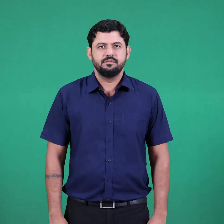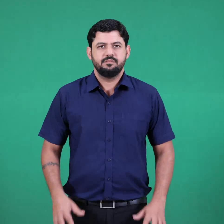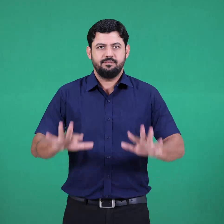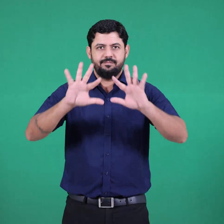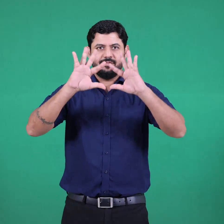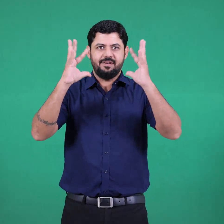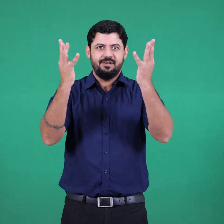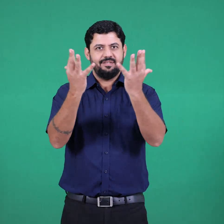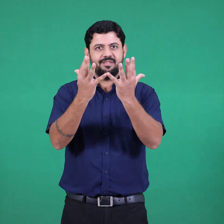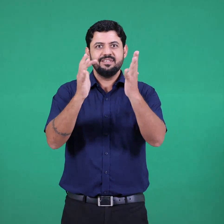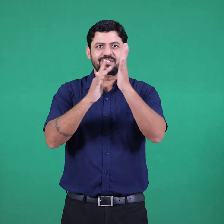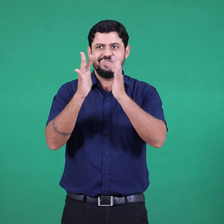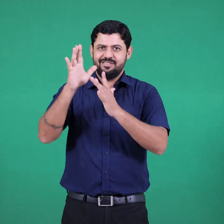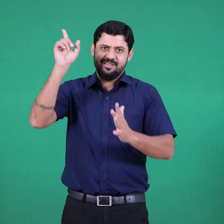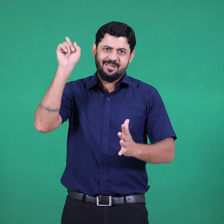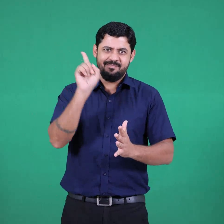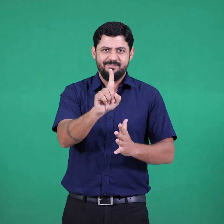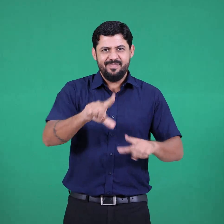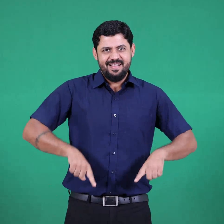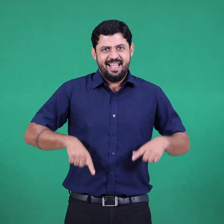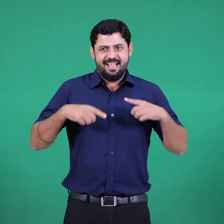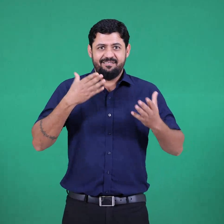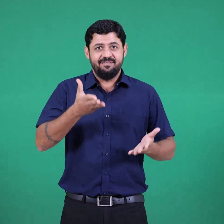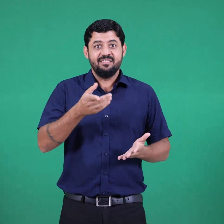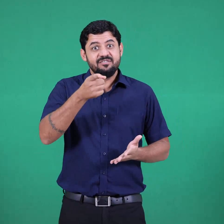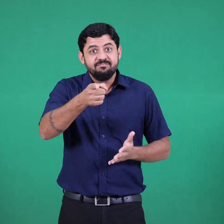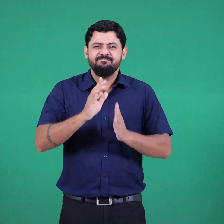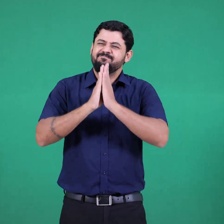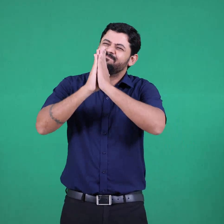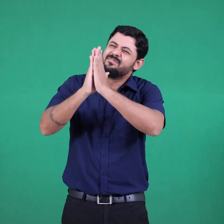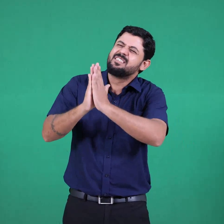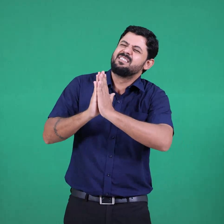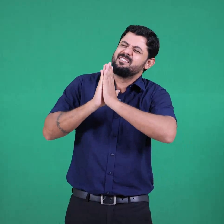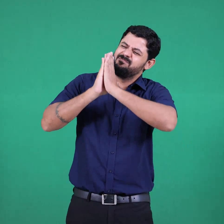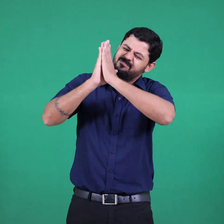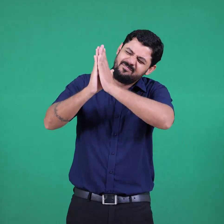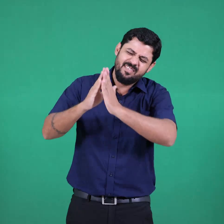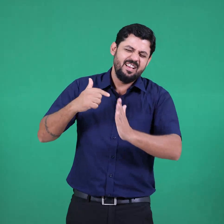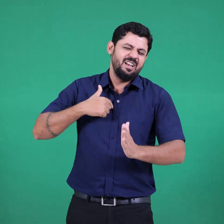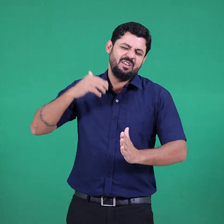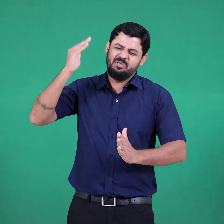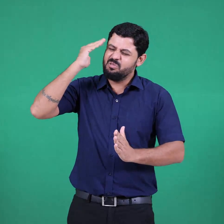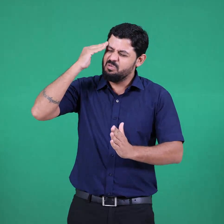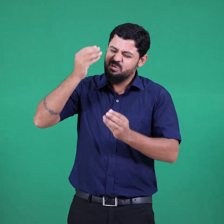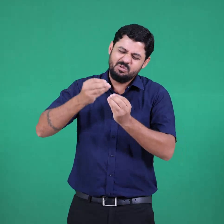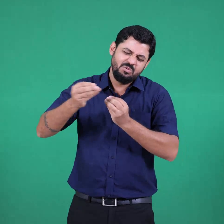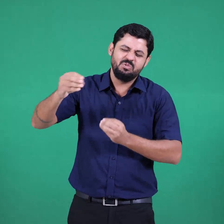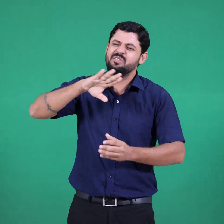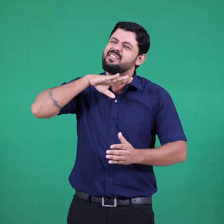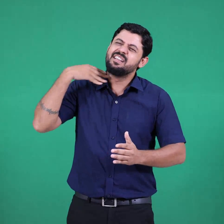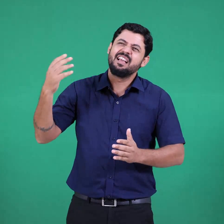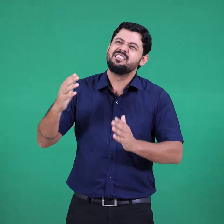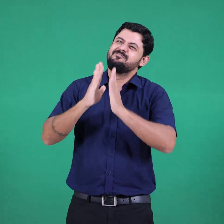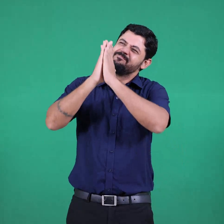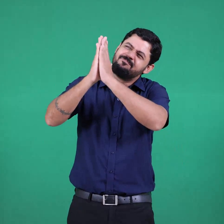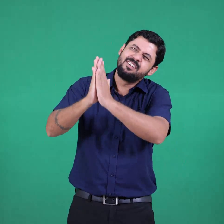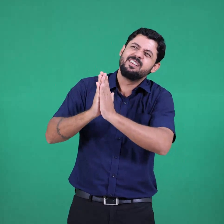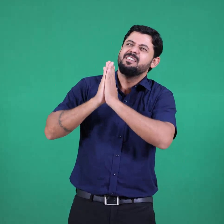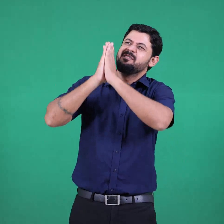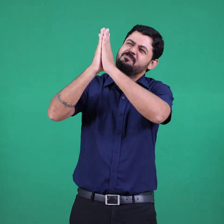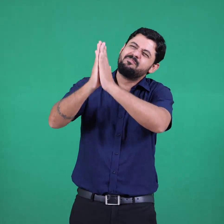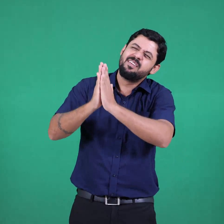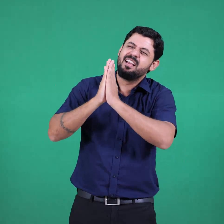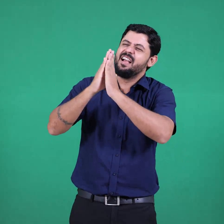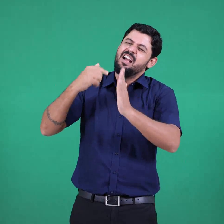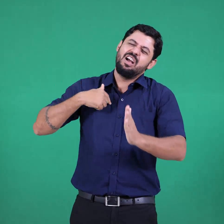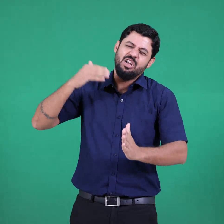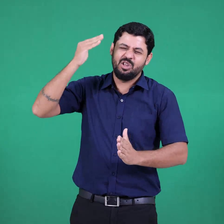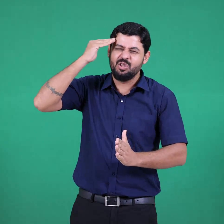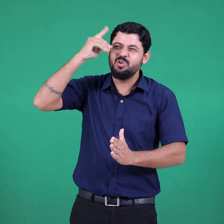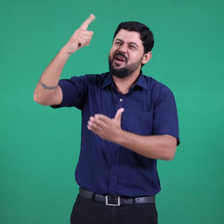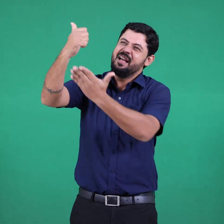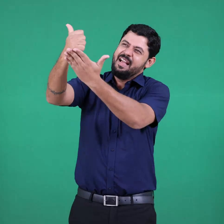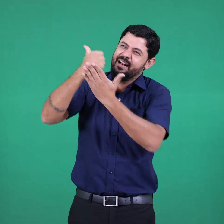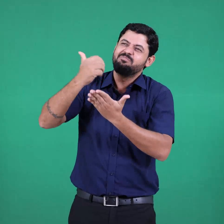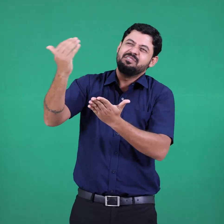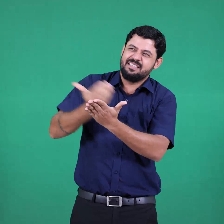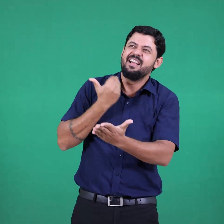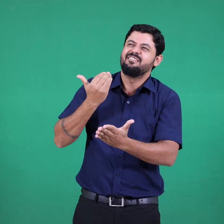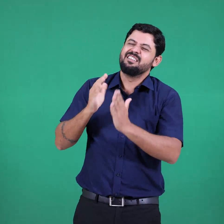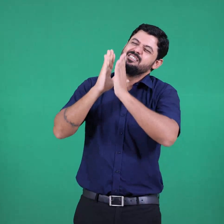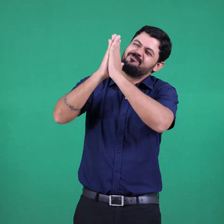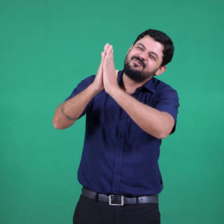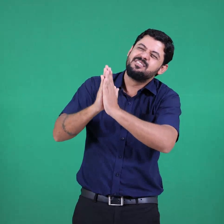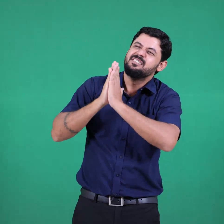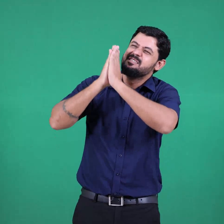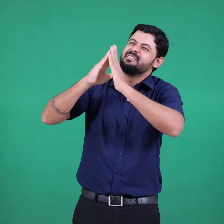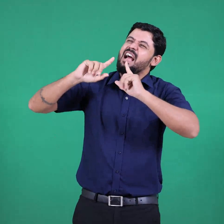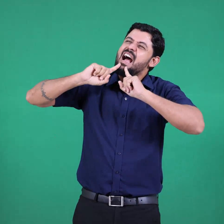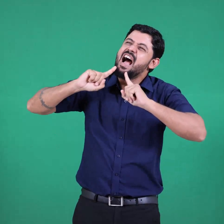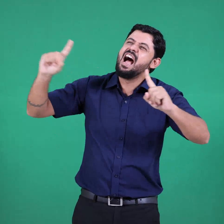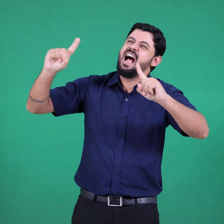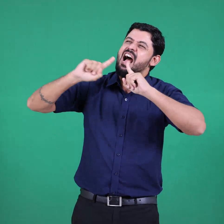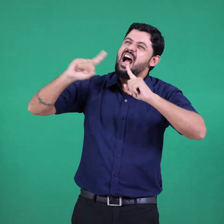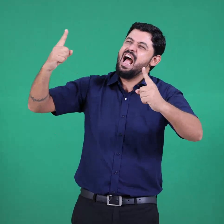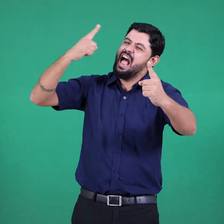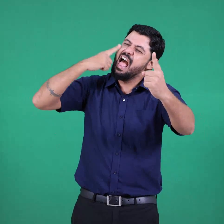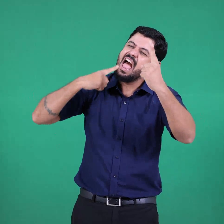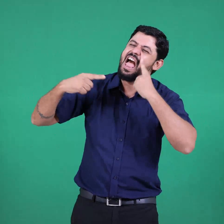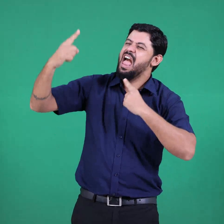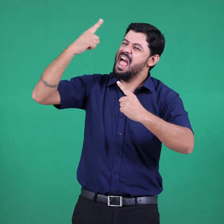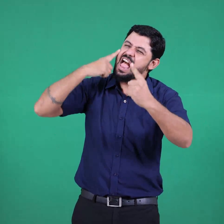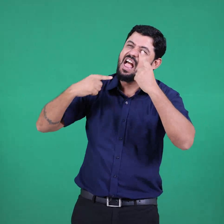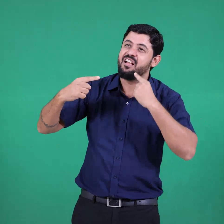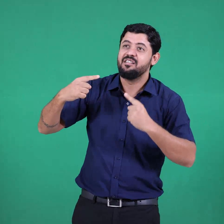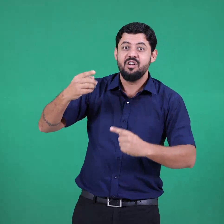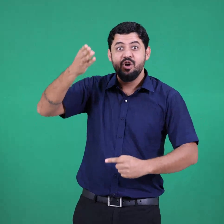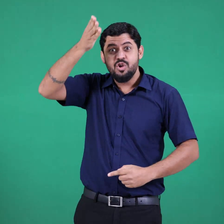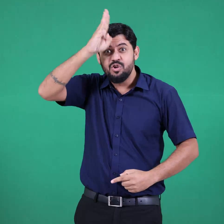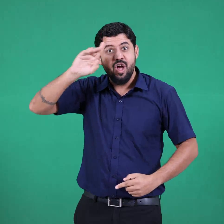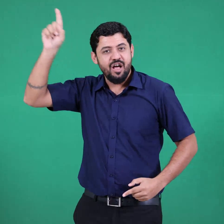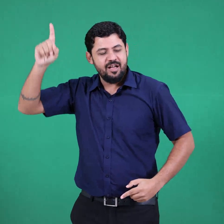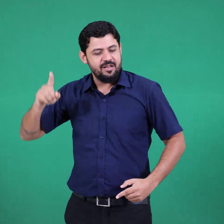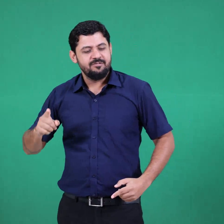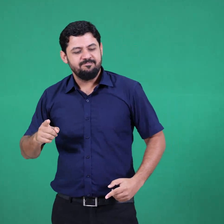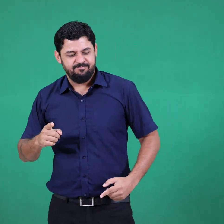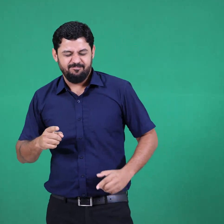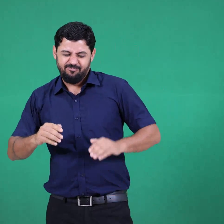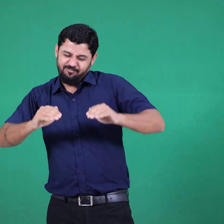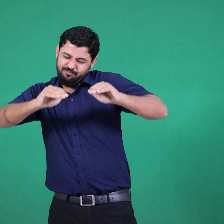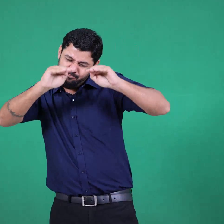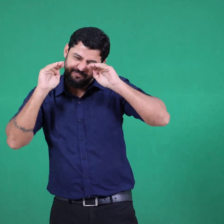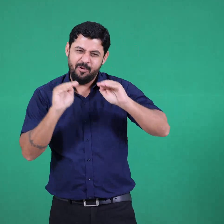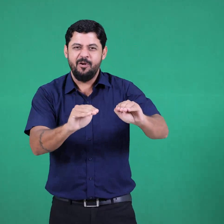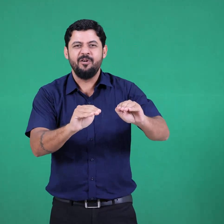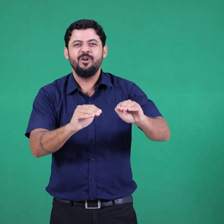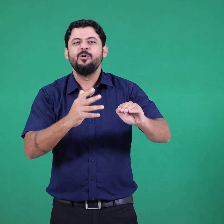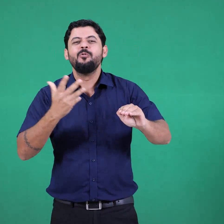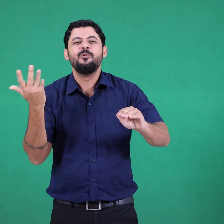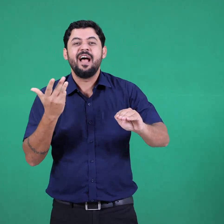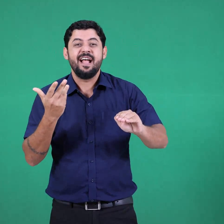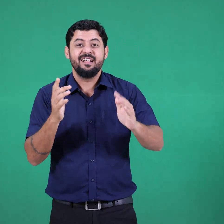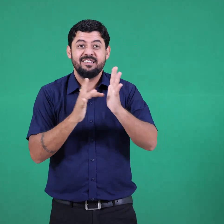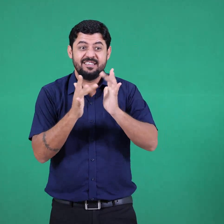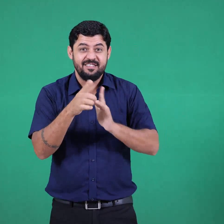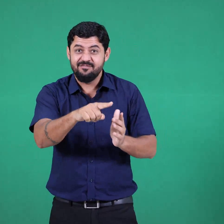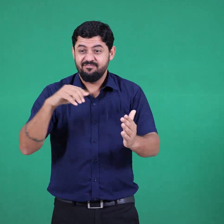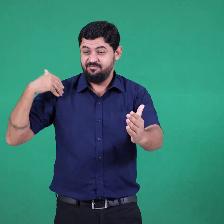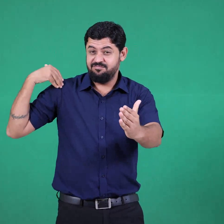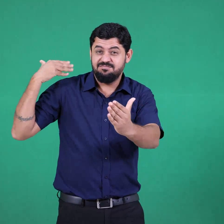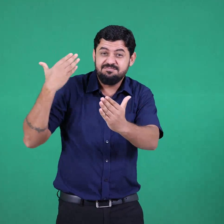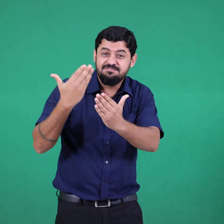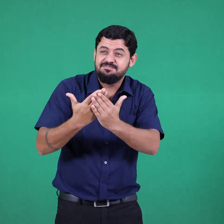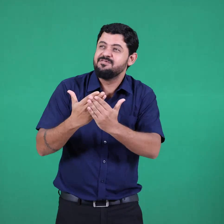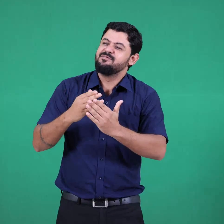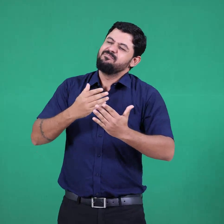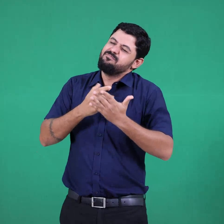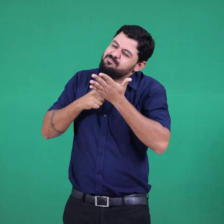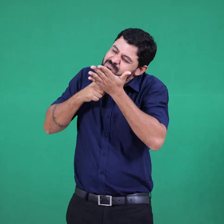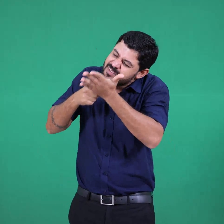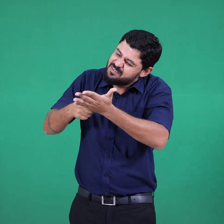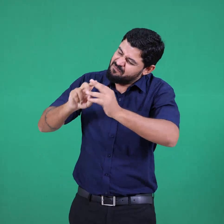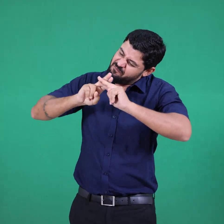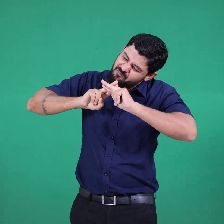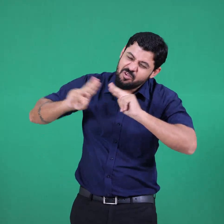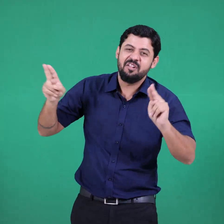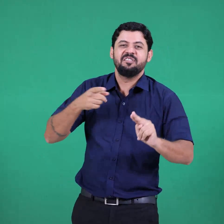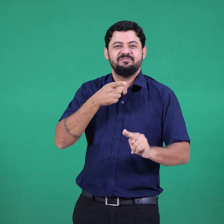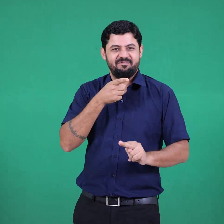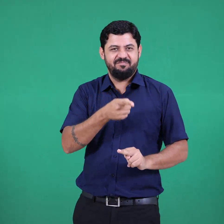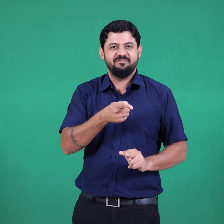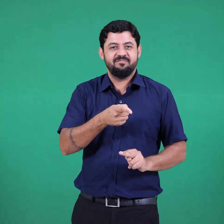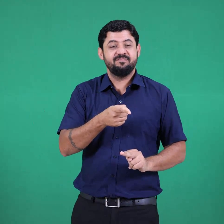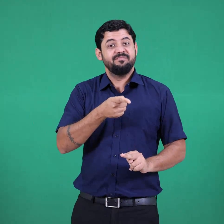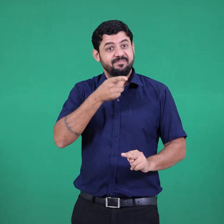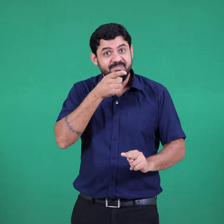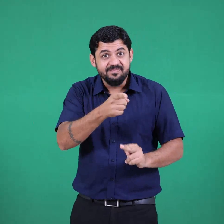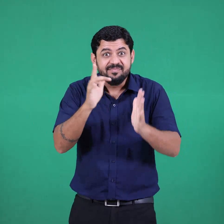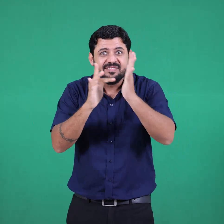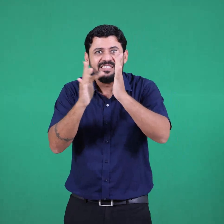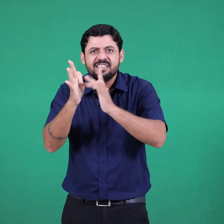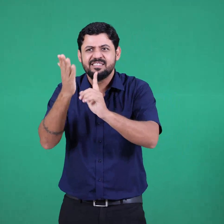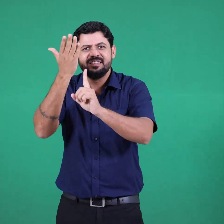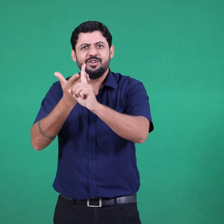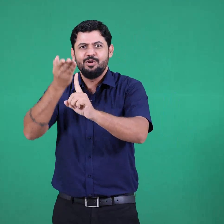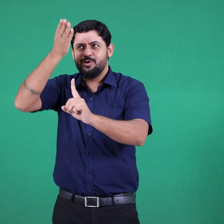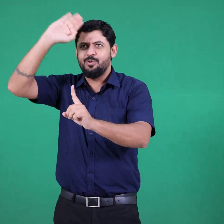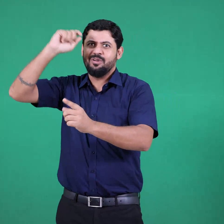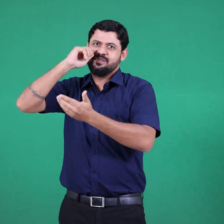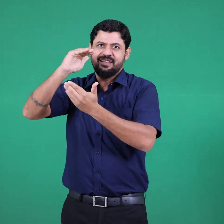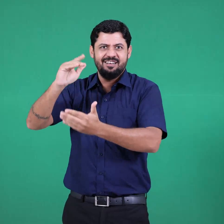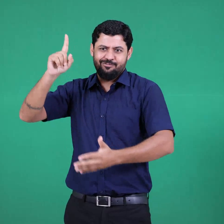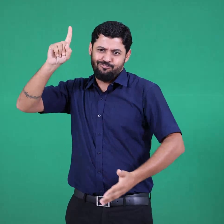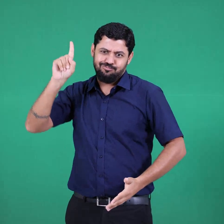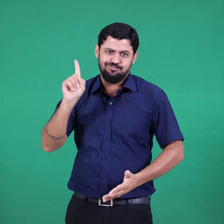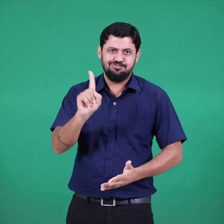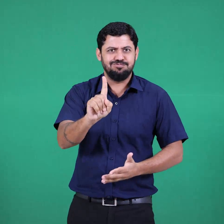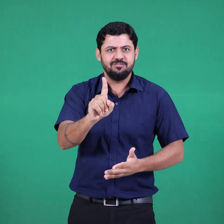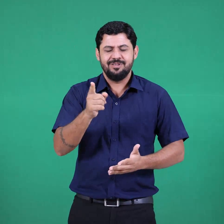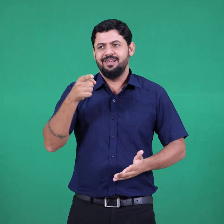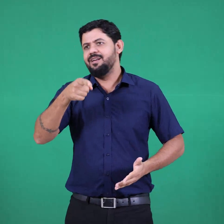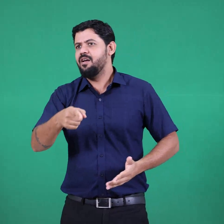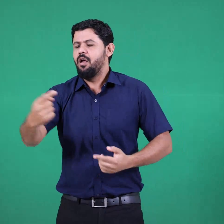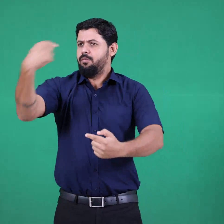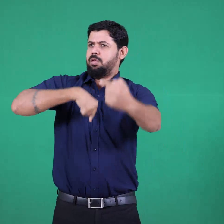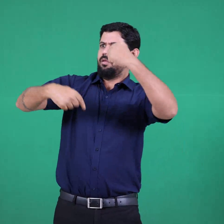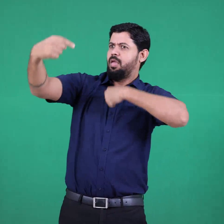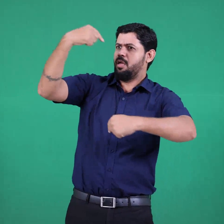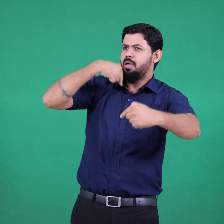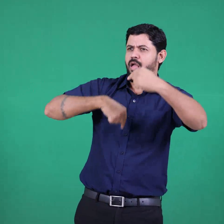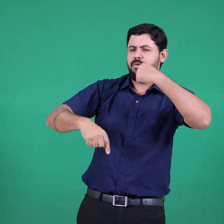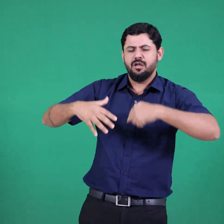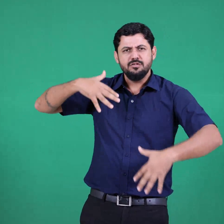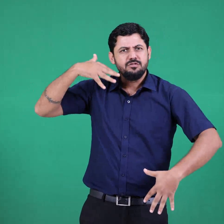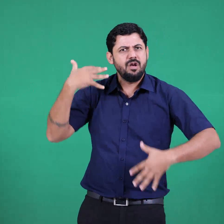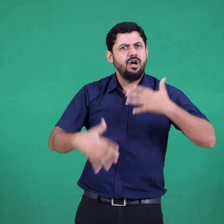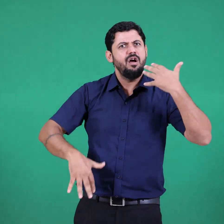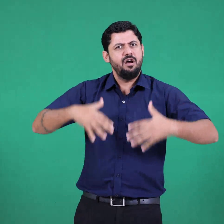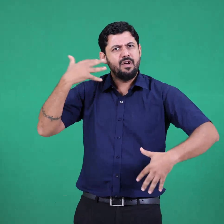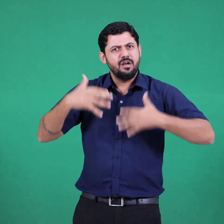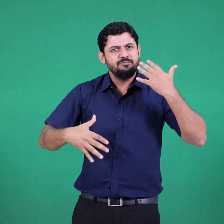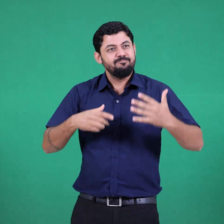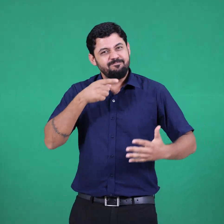During the days of Jesus ' earthly life, He offered up prayers and petitions with loud cries and tears to the One who could save Him from death, and He was heard because of His reverence.